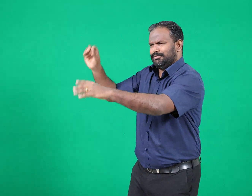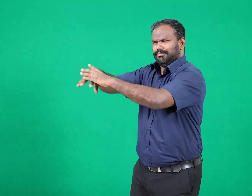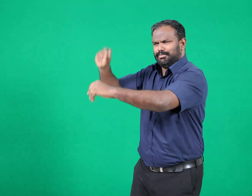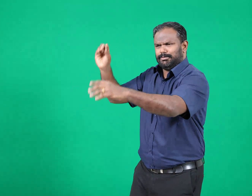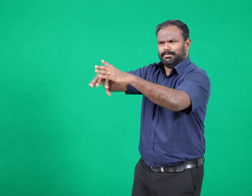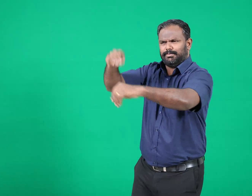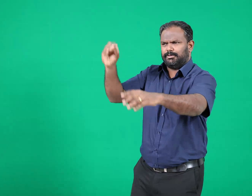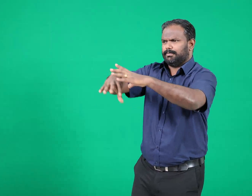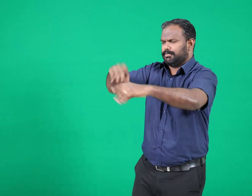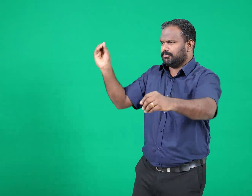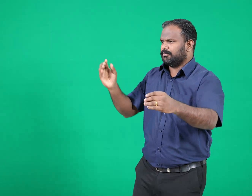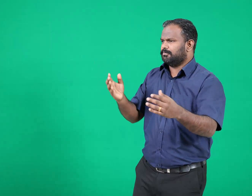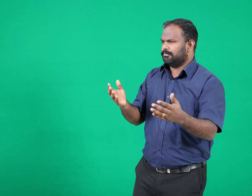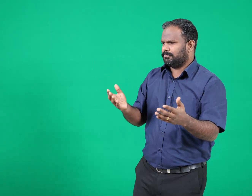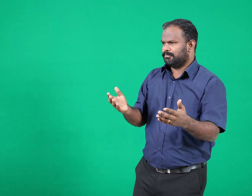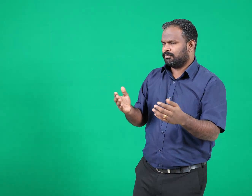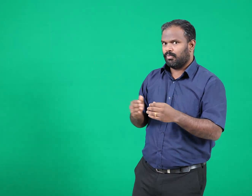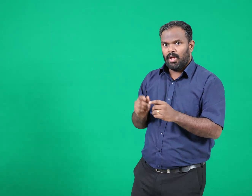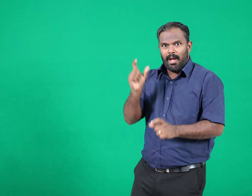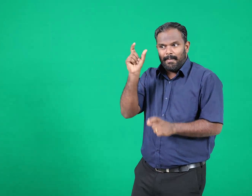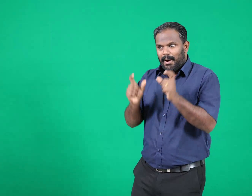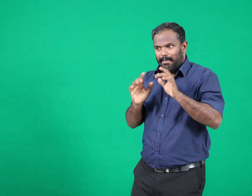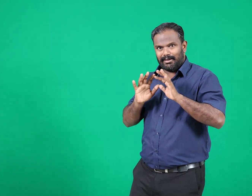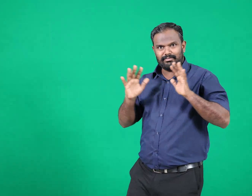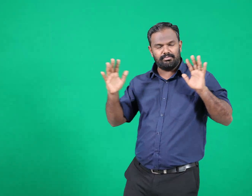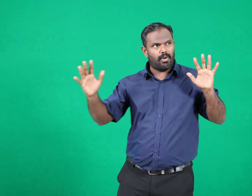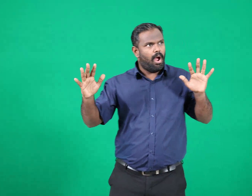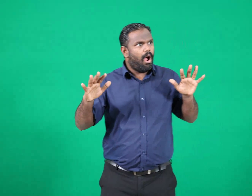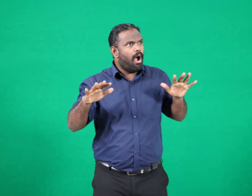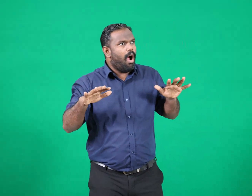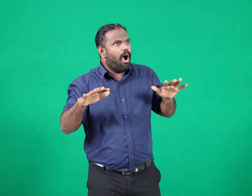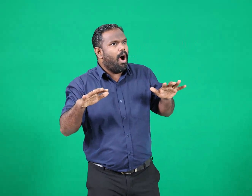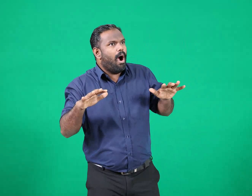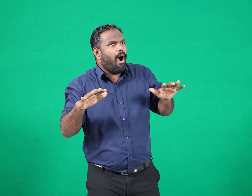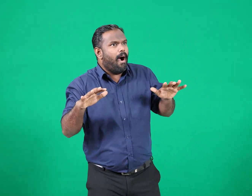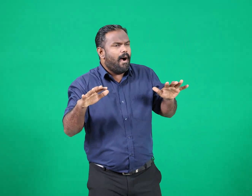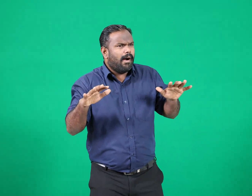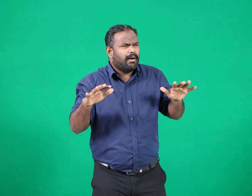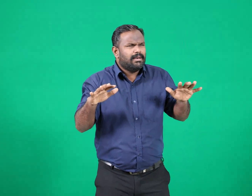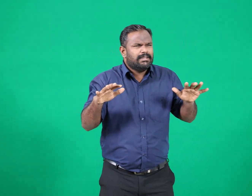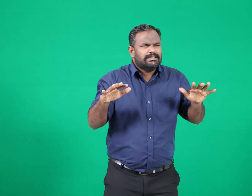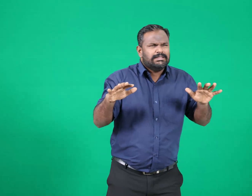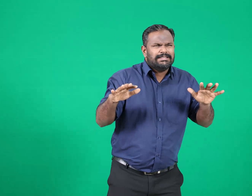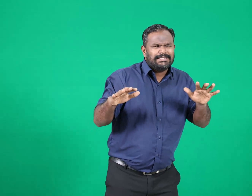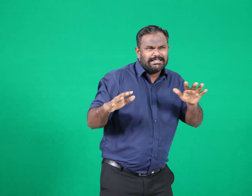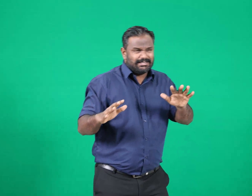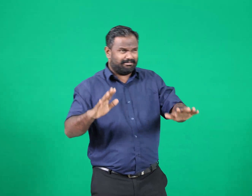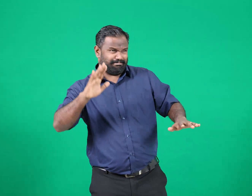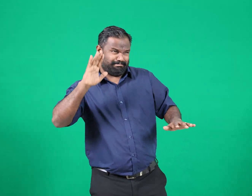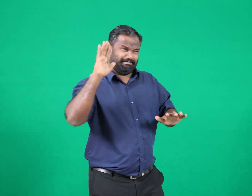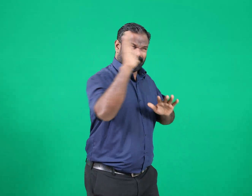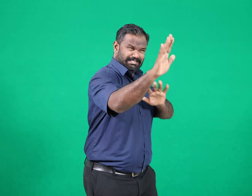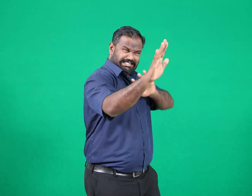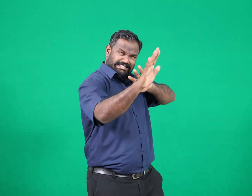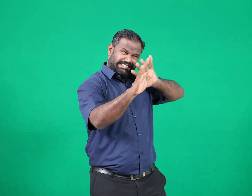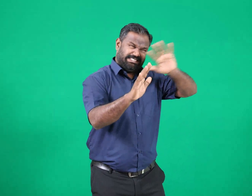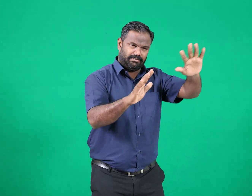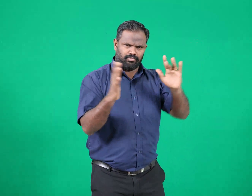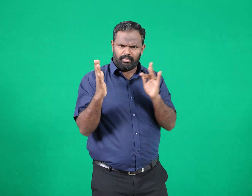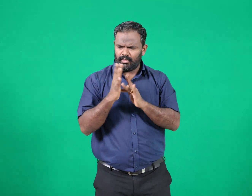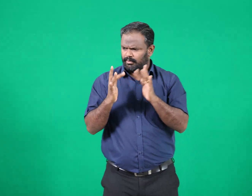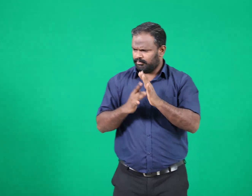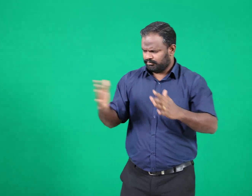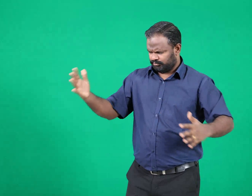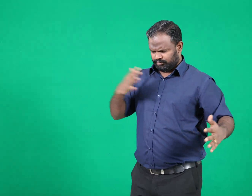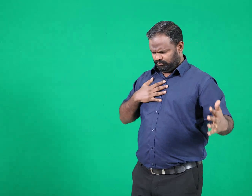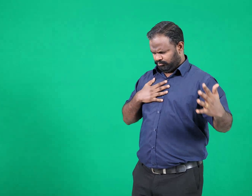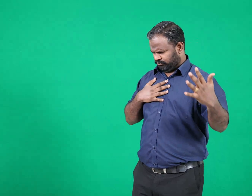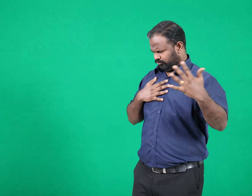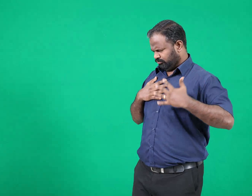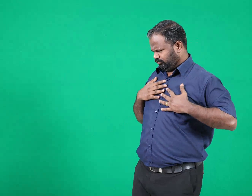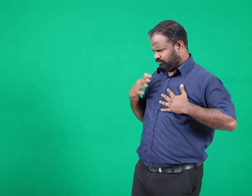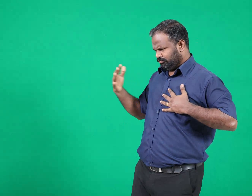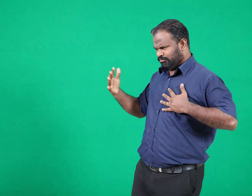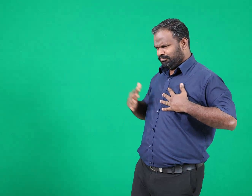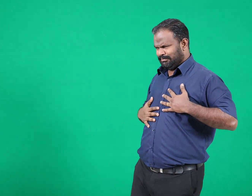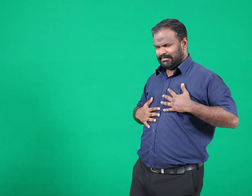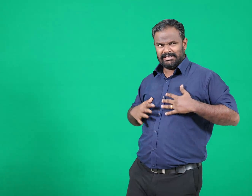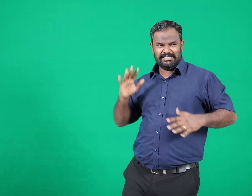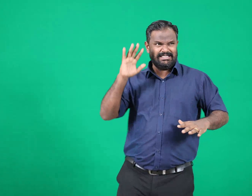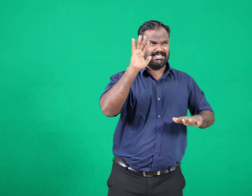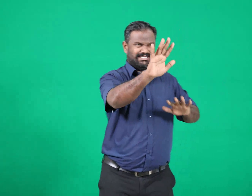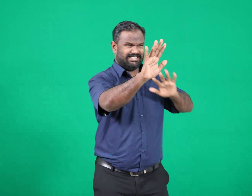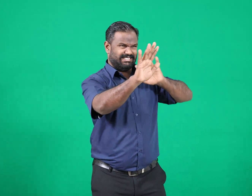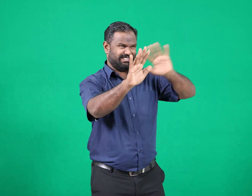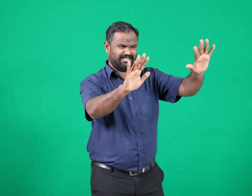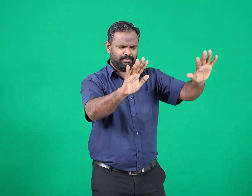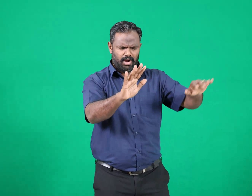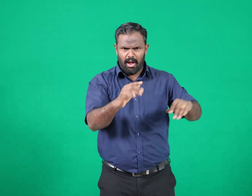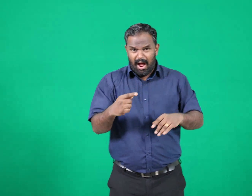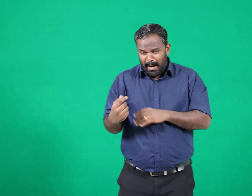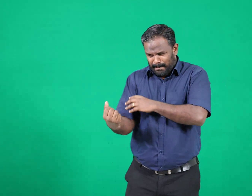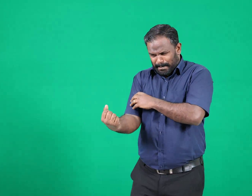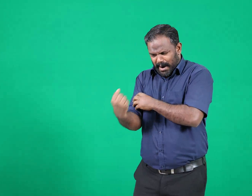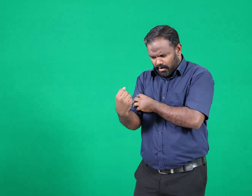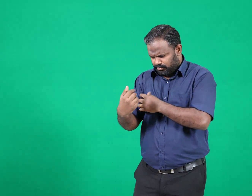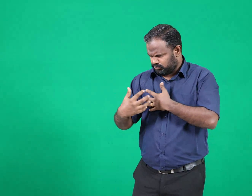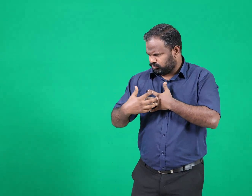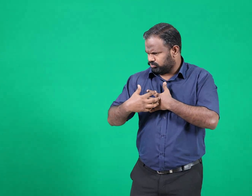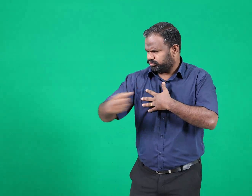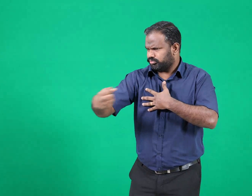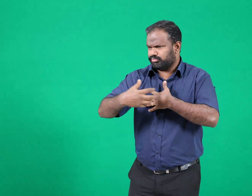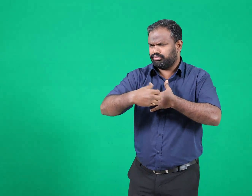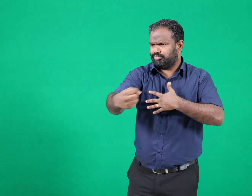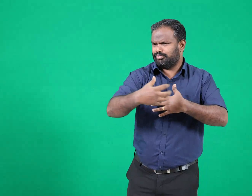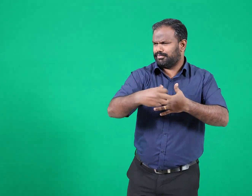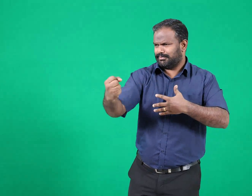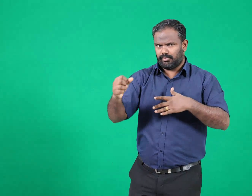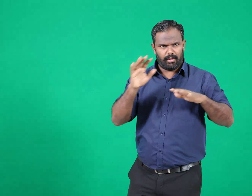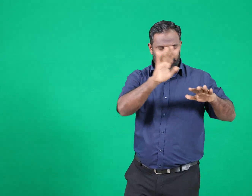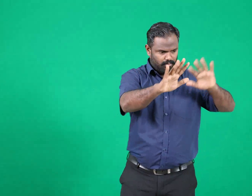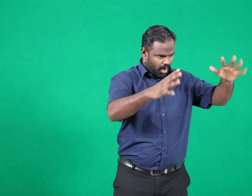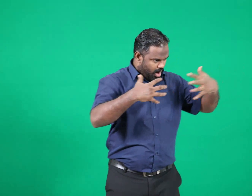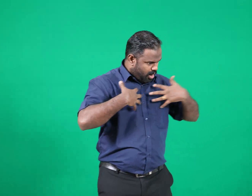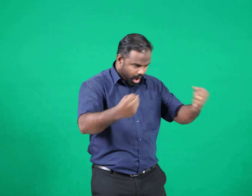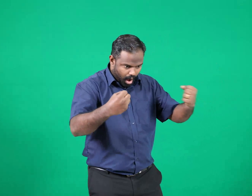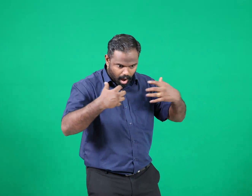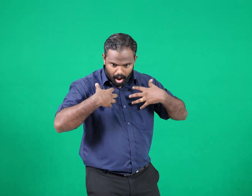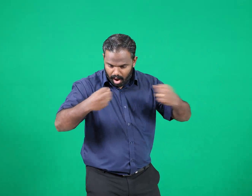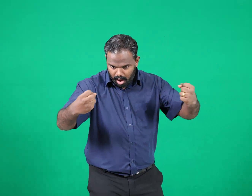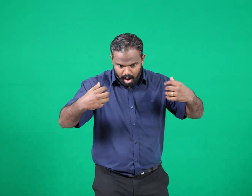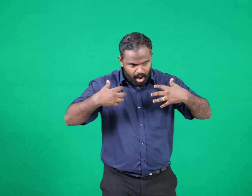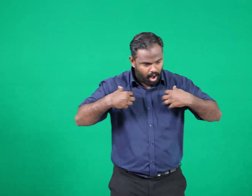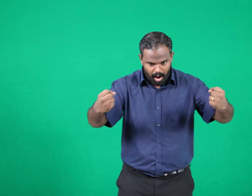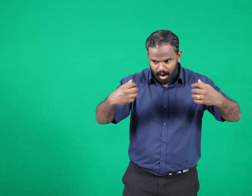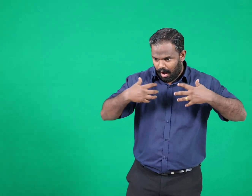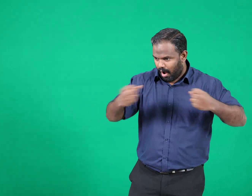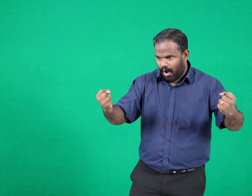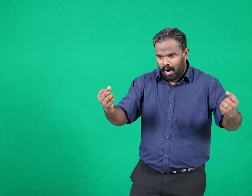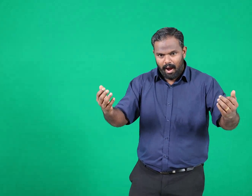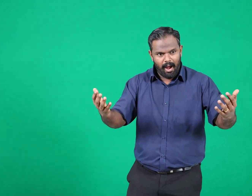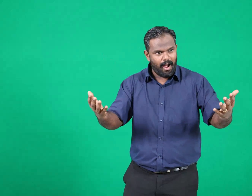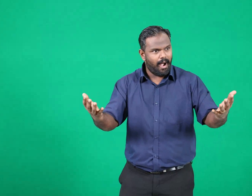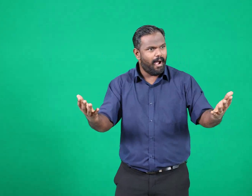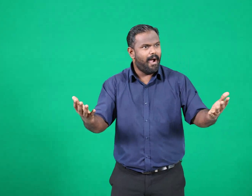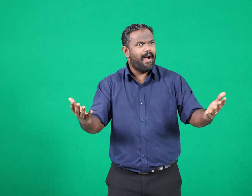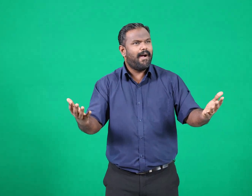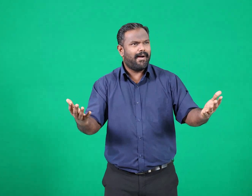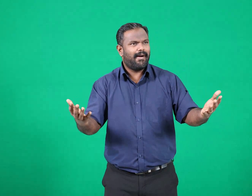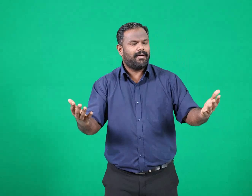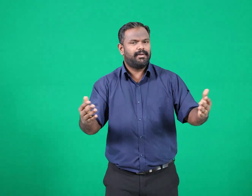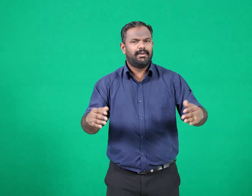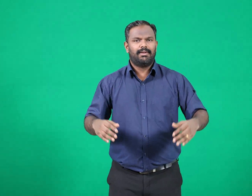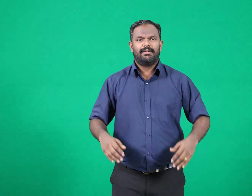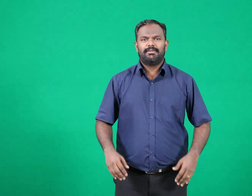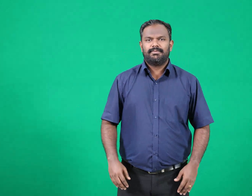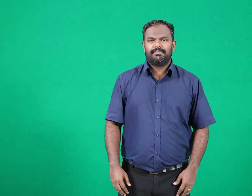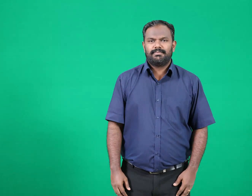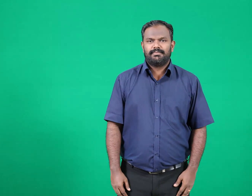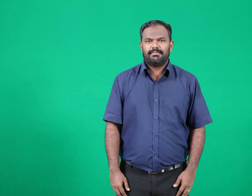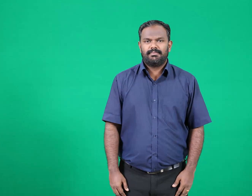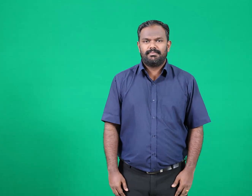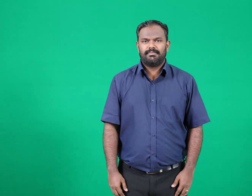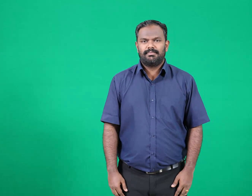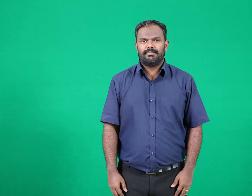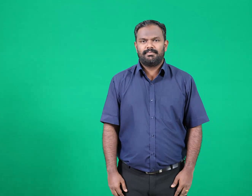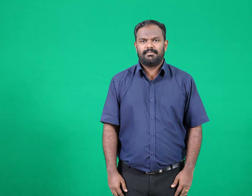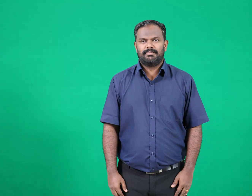The entire crowd was trying to touch Him, because power was coming from Him and healing them all.